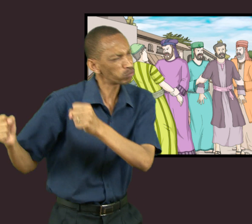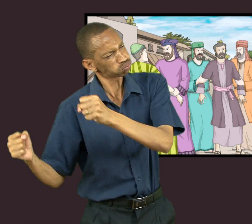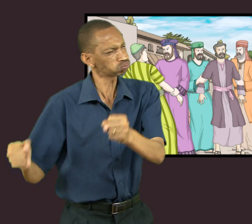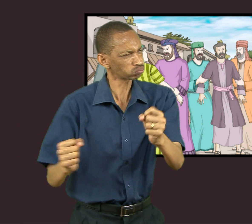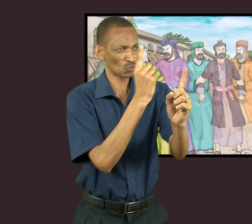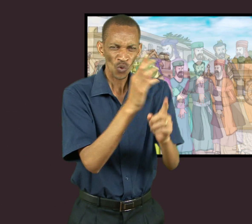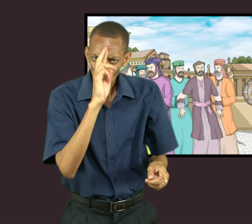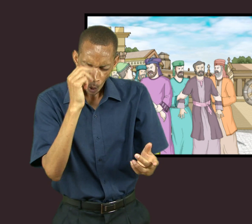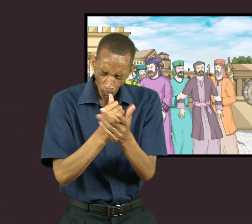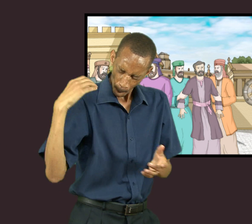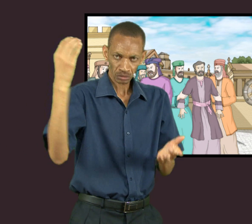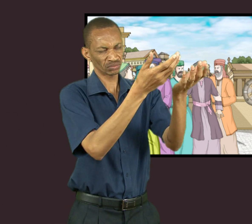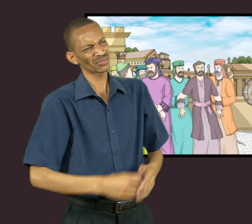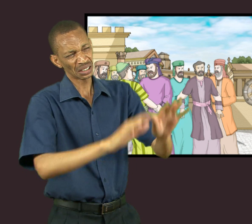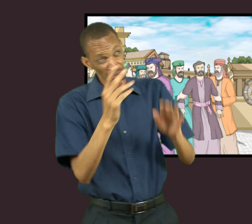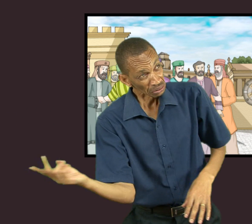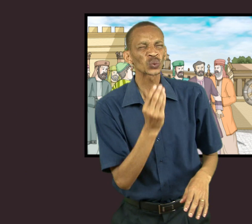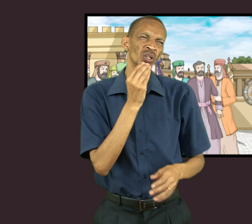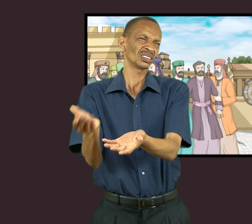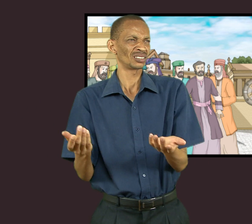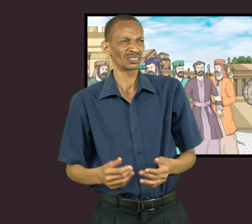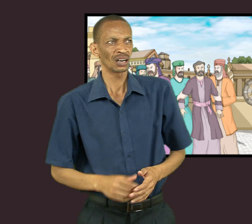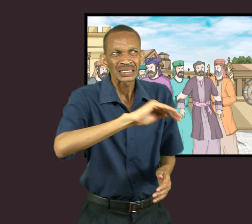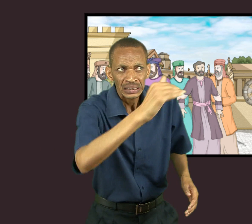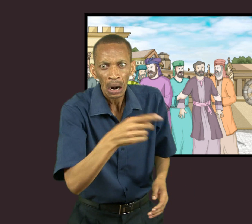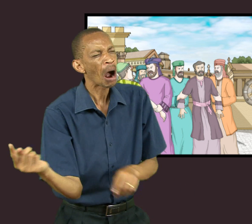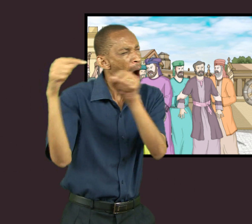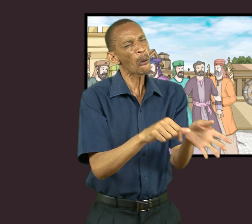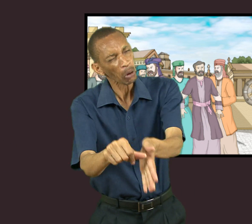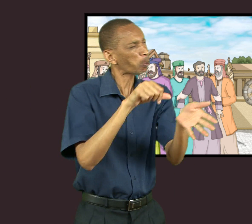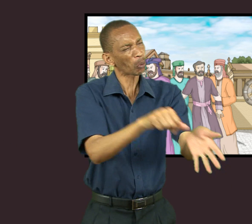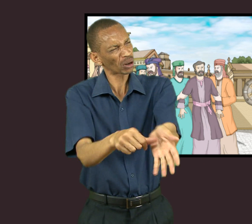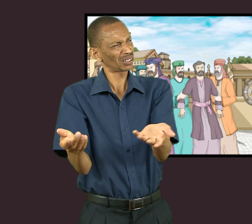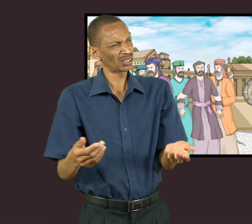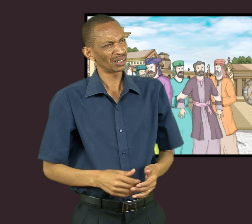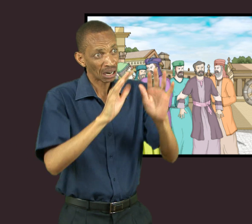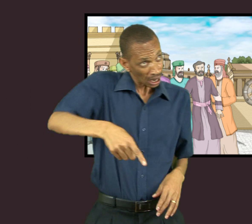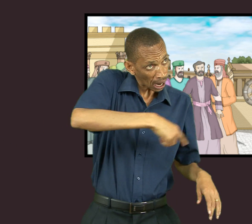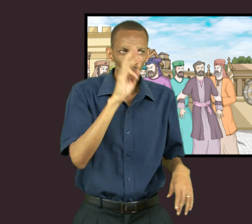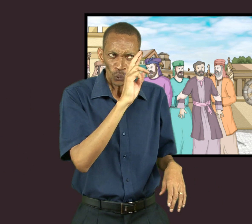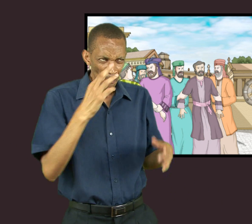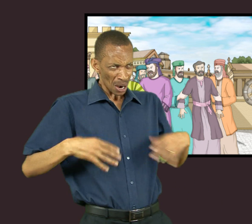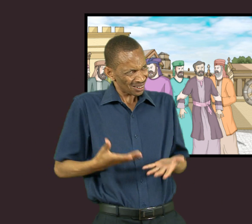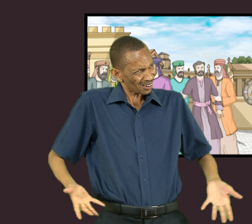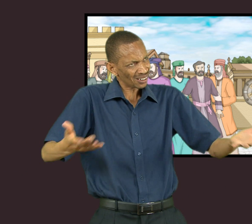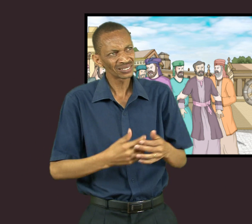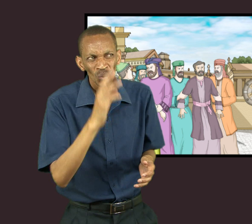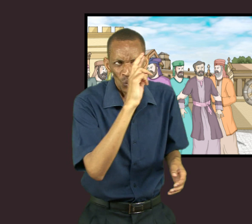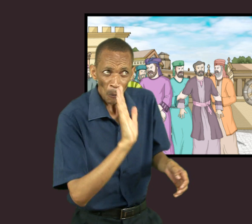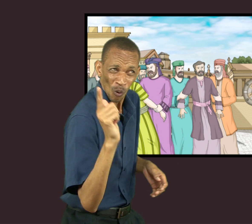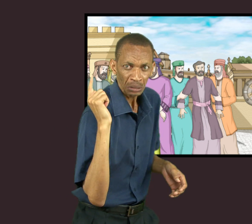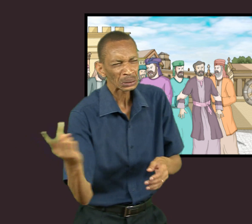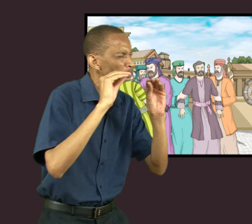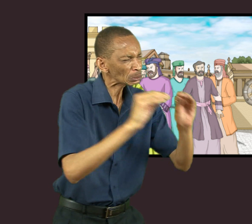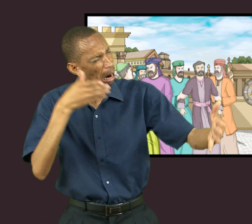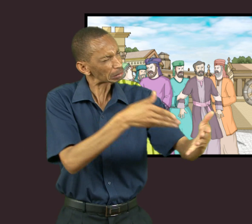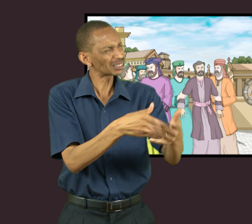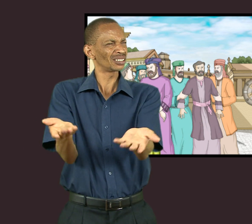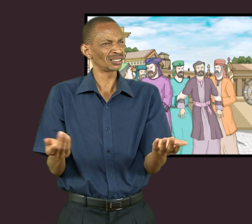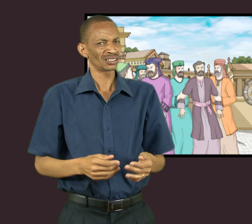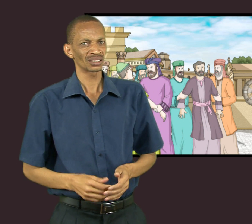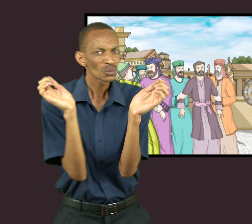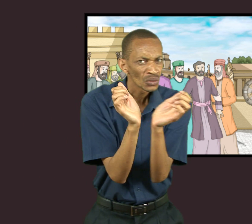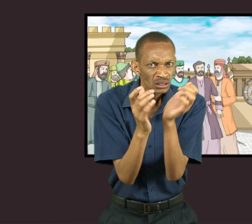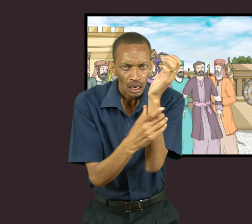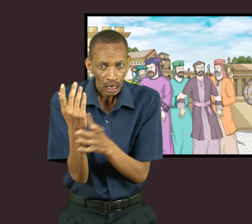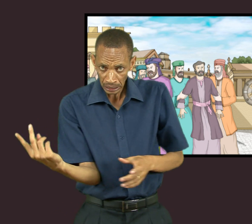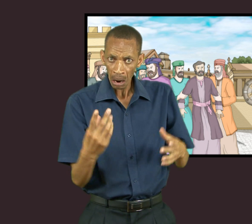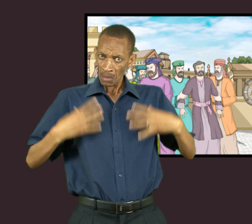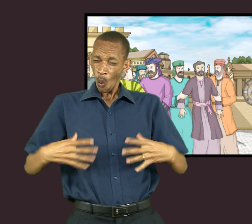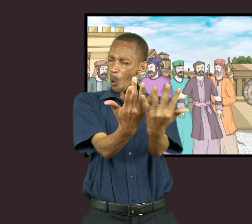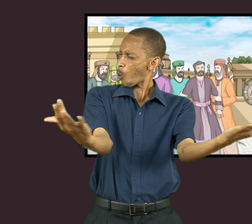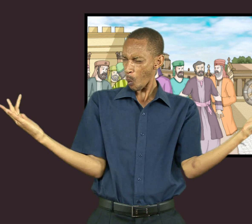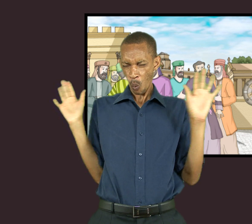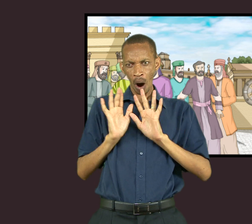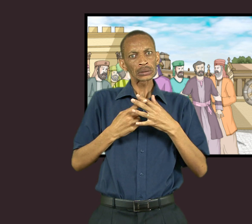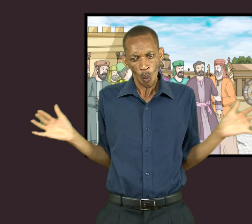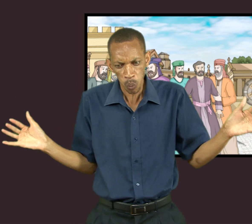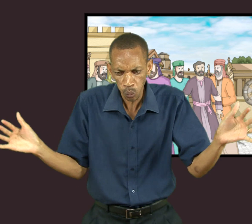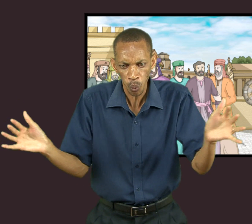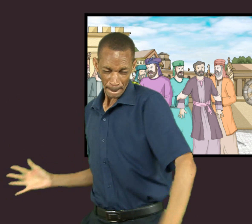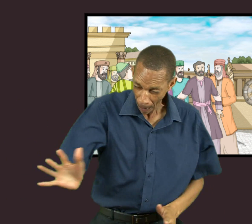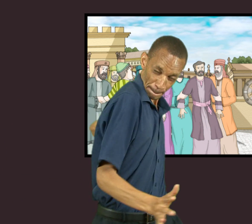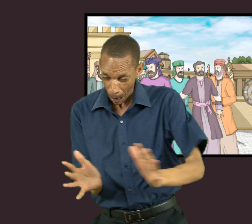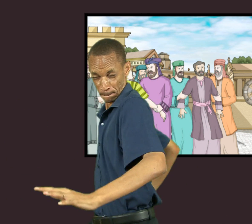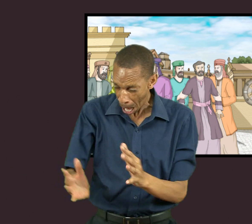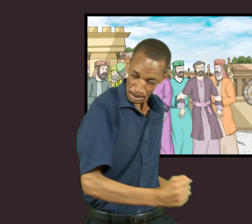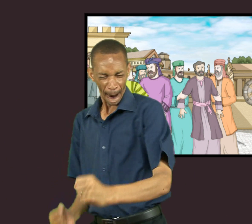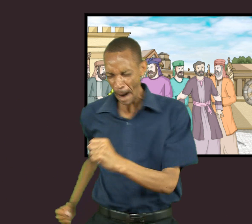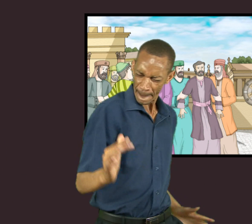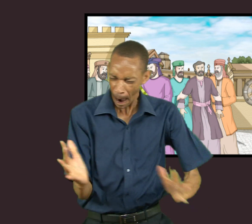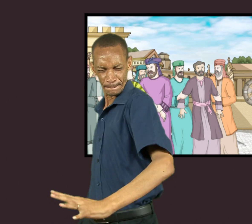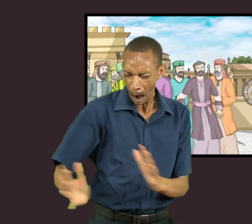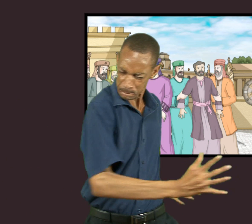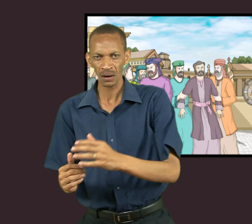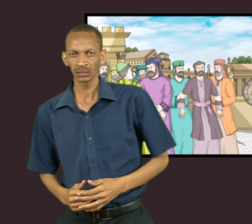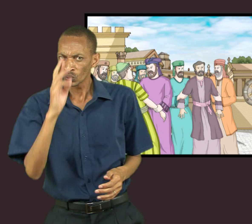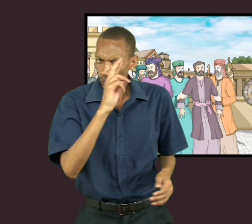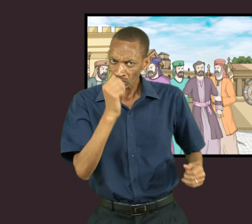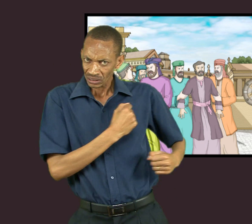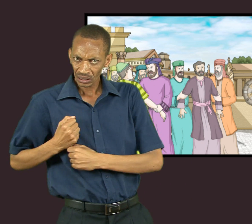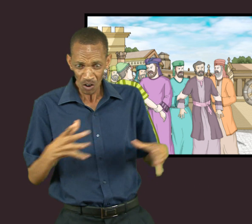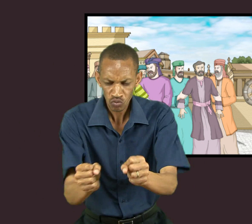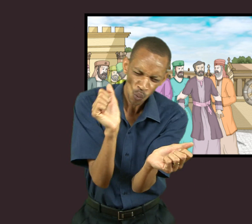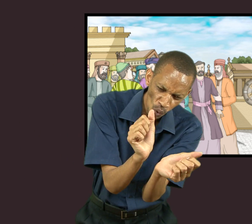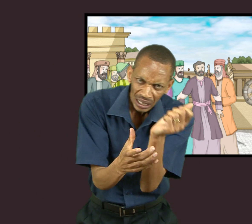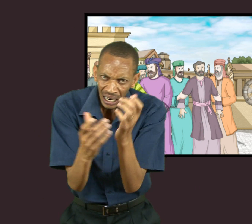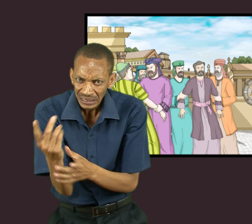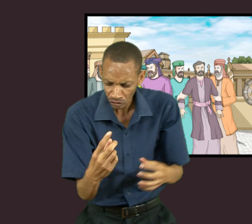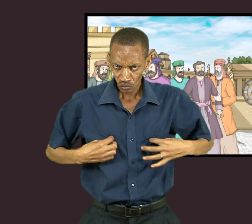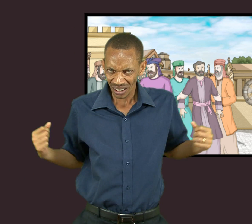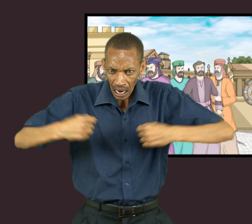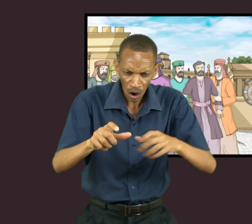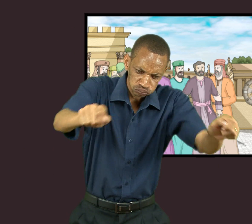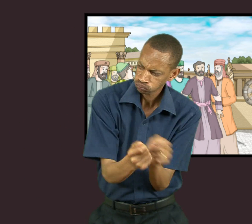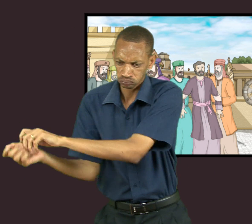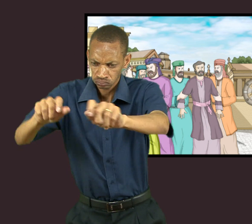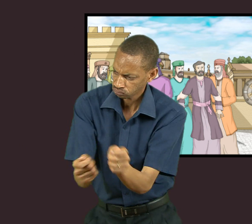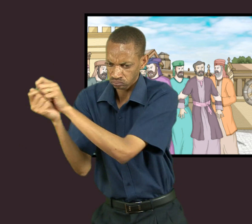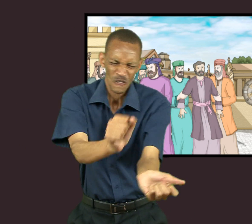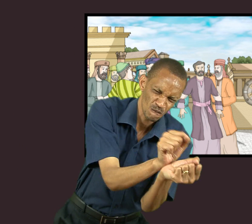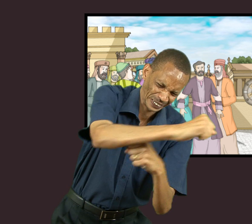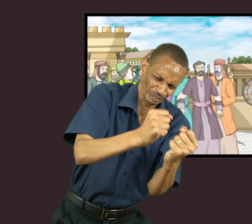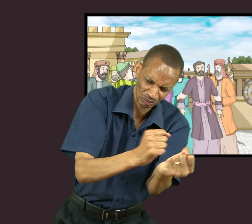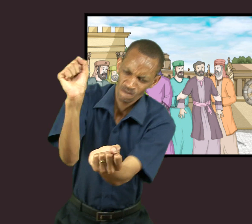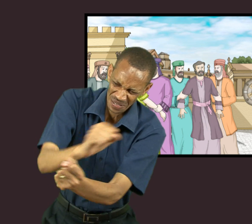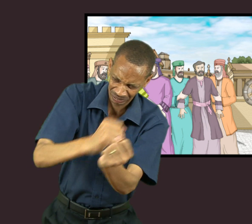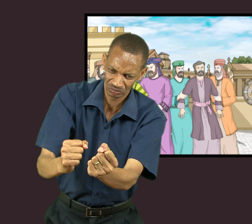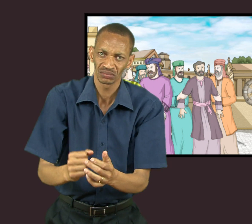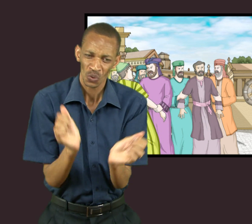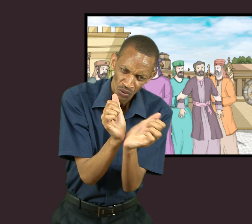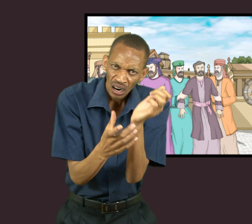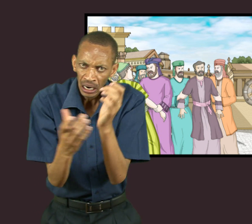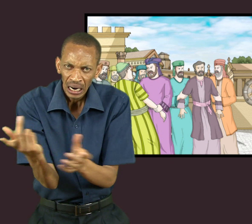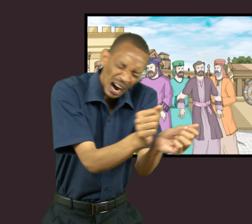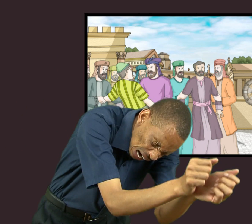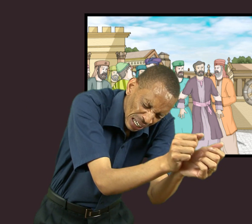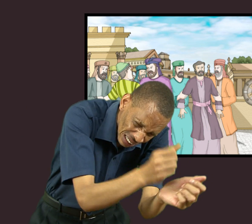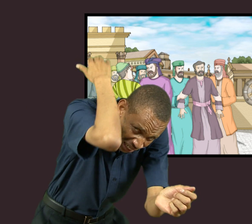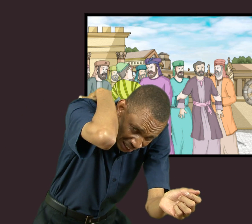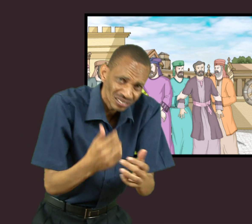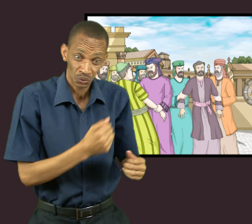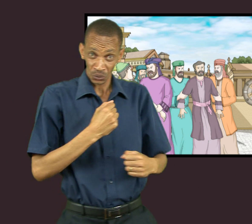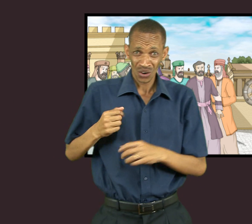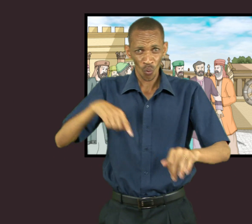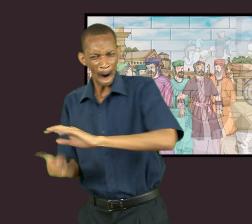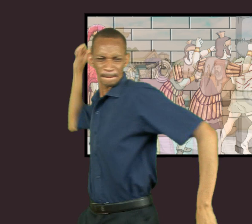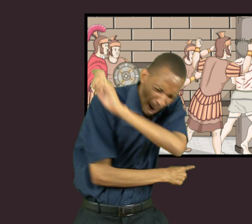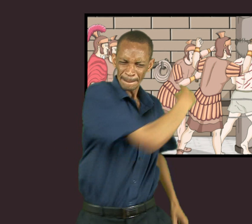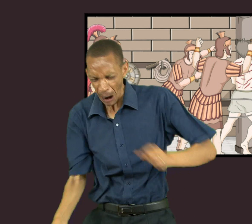They brought them to the magistrates and said, “These men are Jews and are throwing our city into turmoil by promoting customs that are unlawful for us Romans to adopt or practice.”